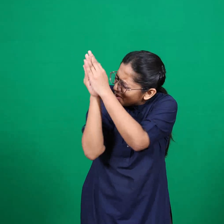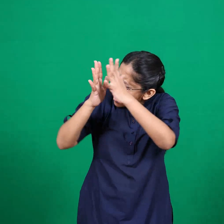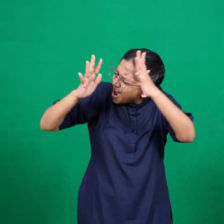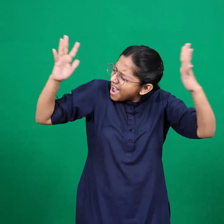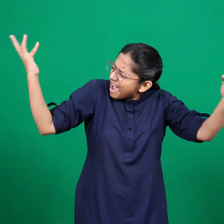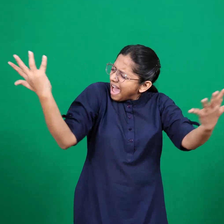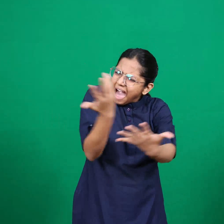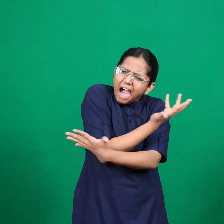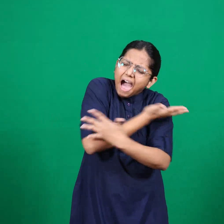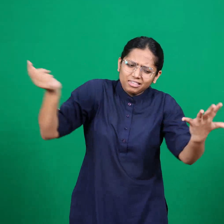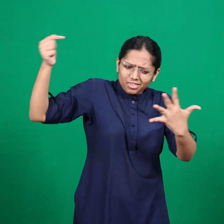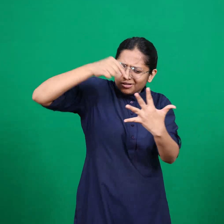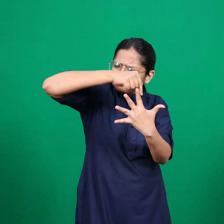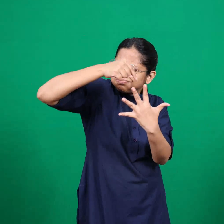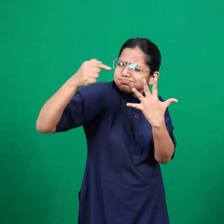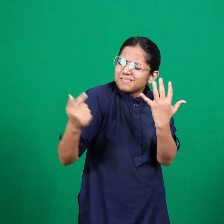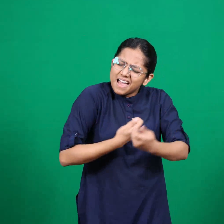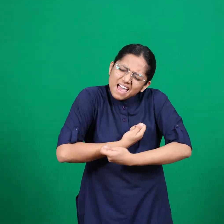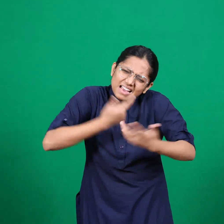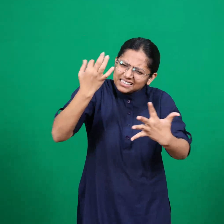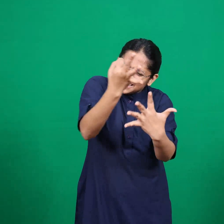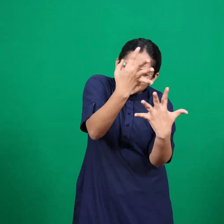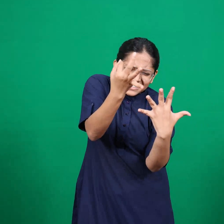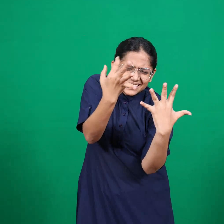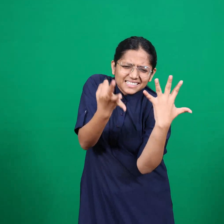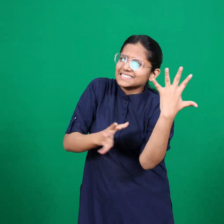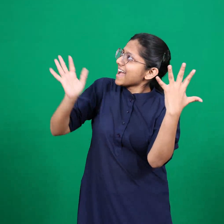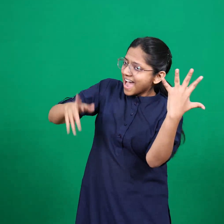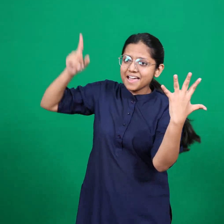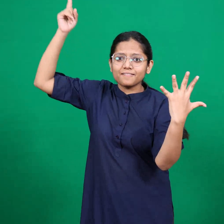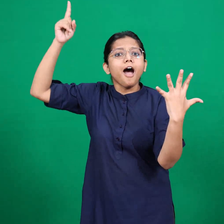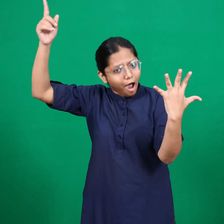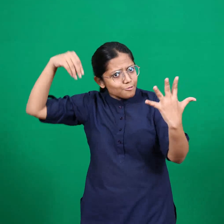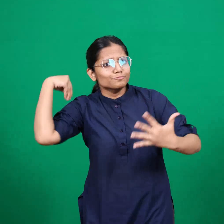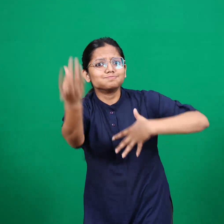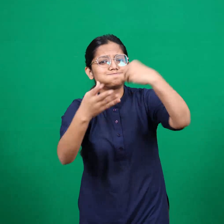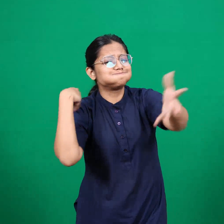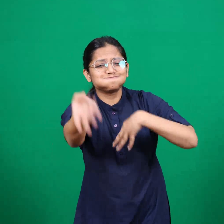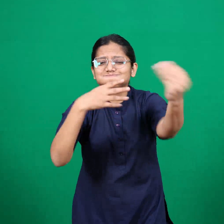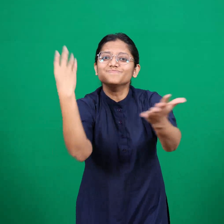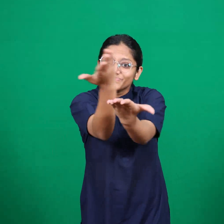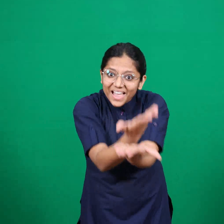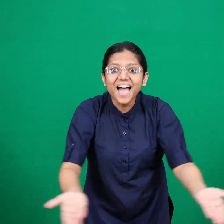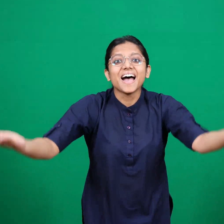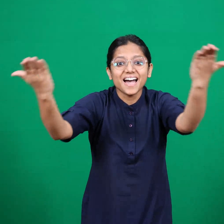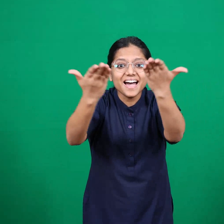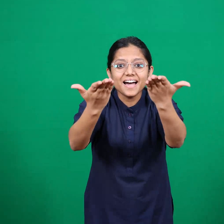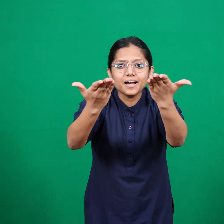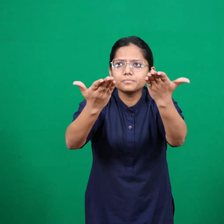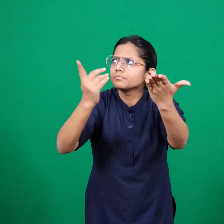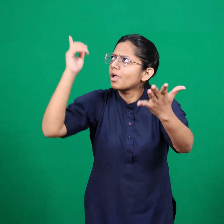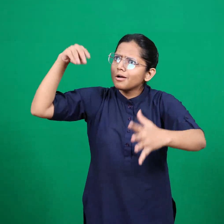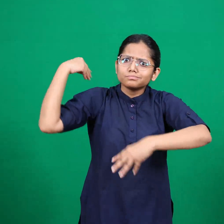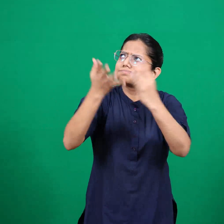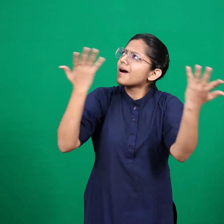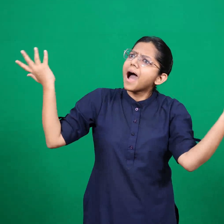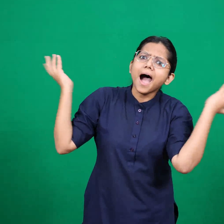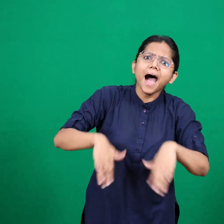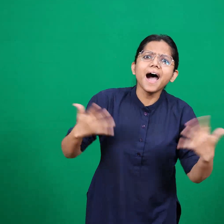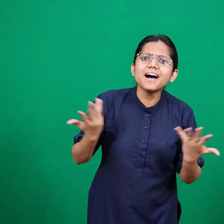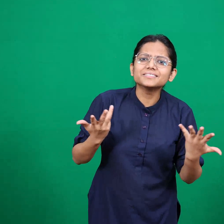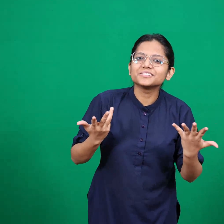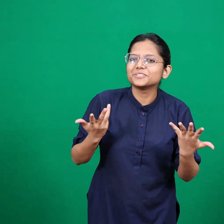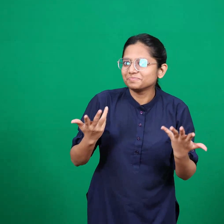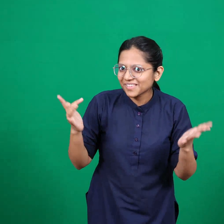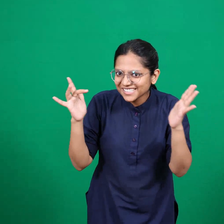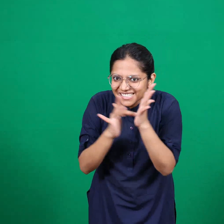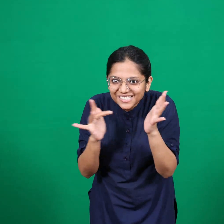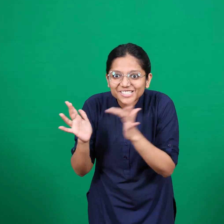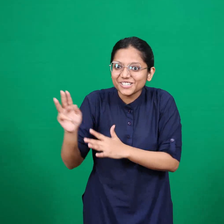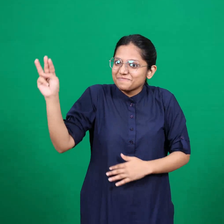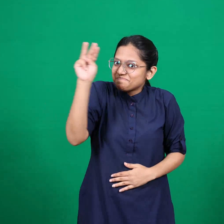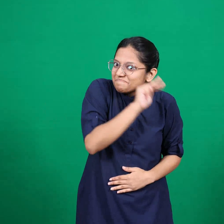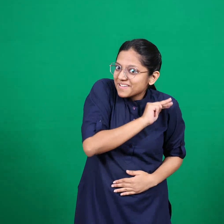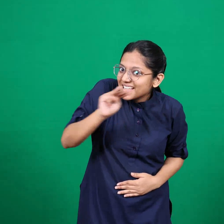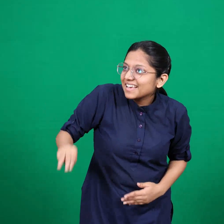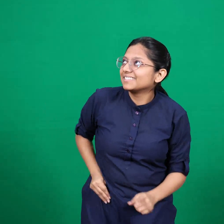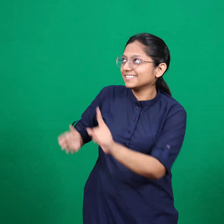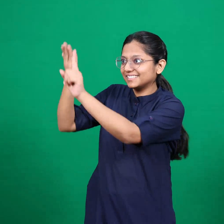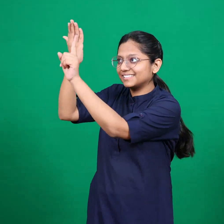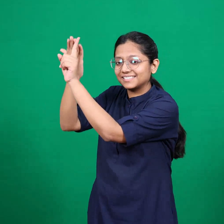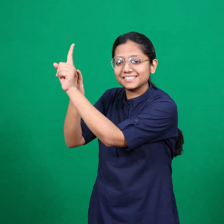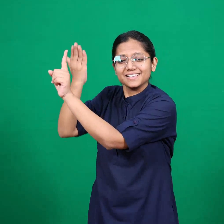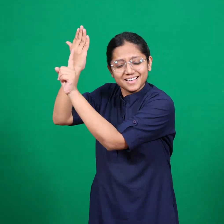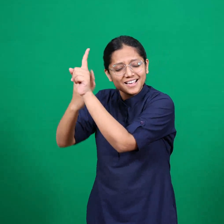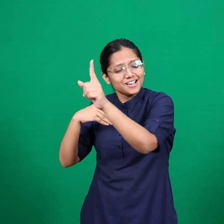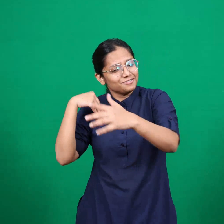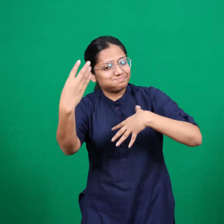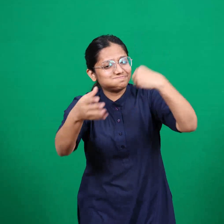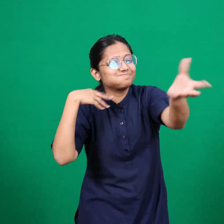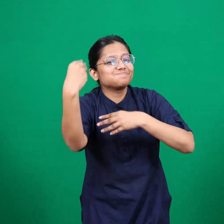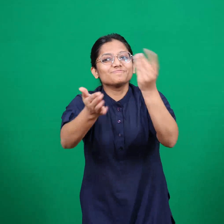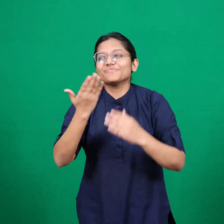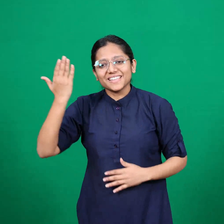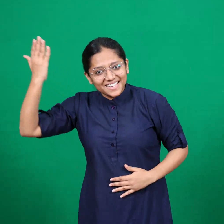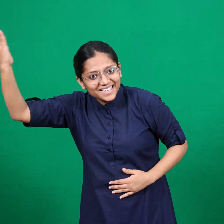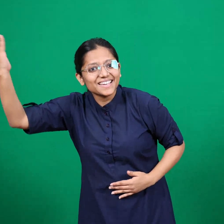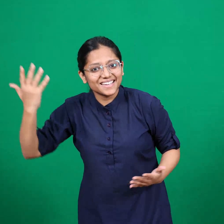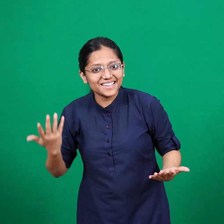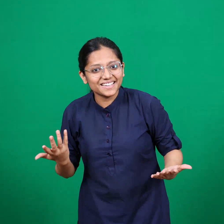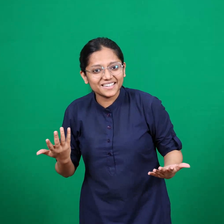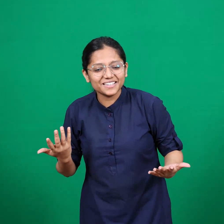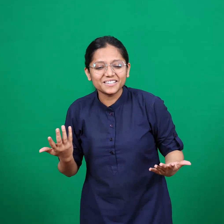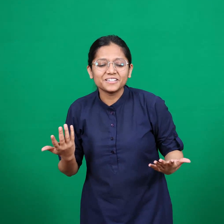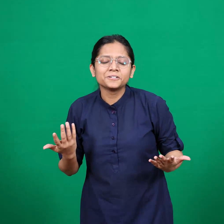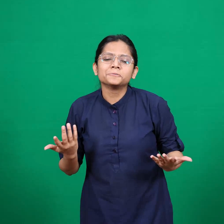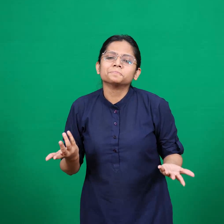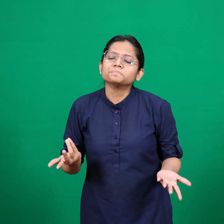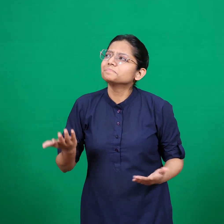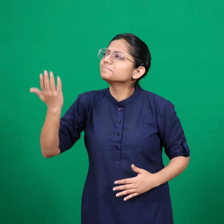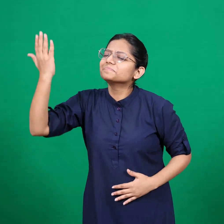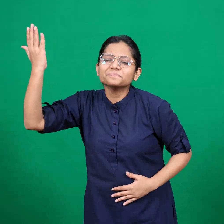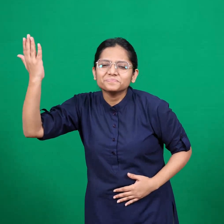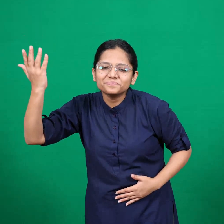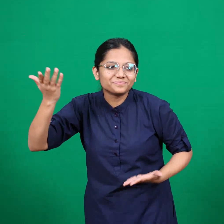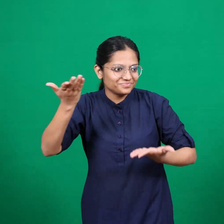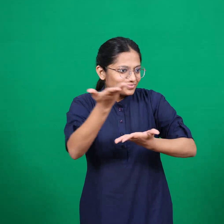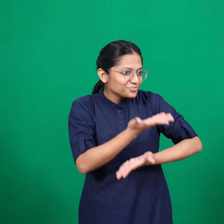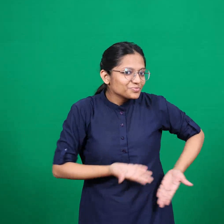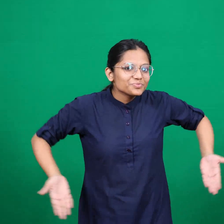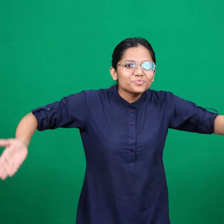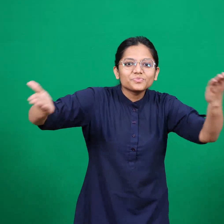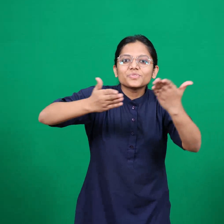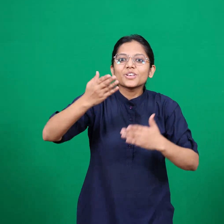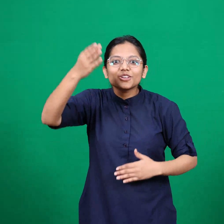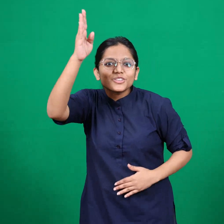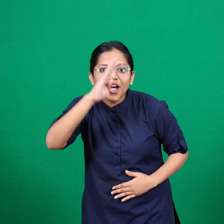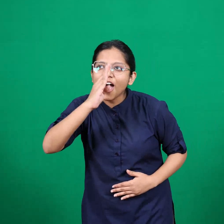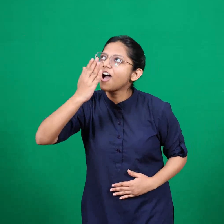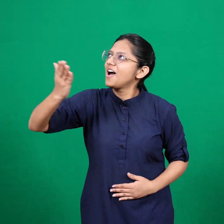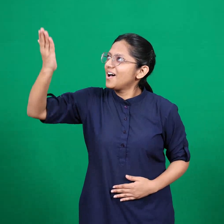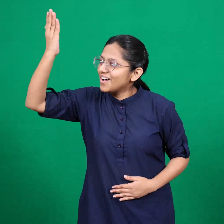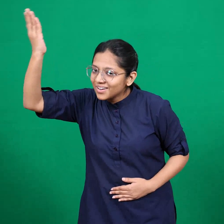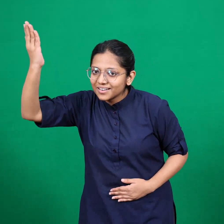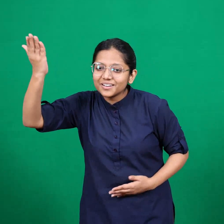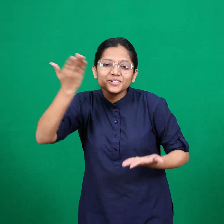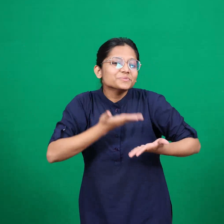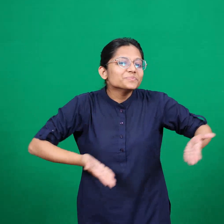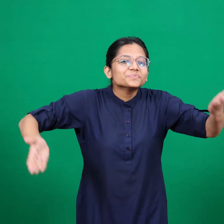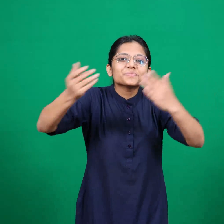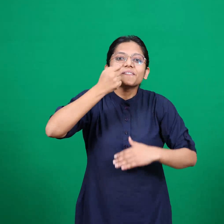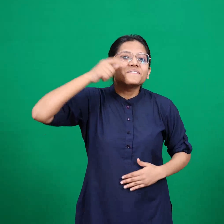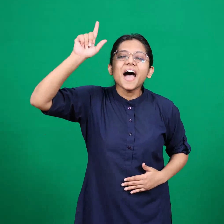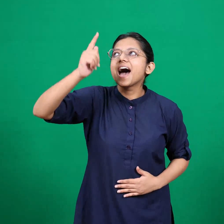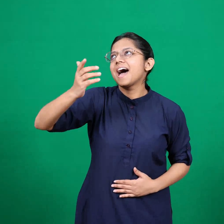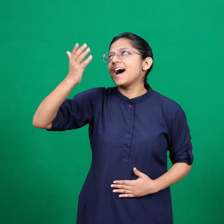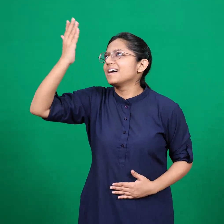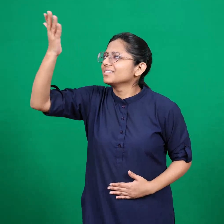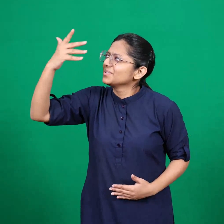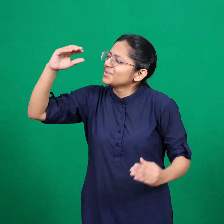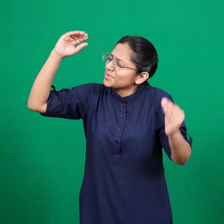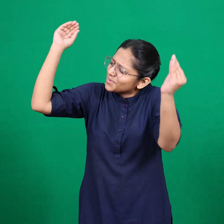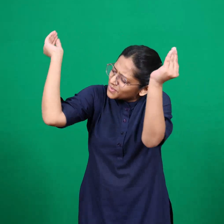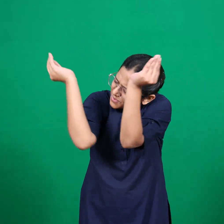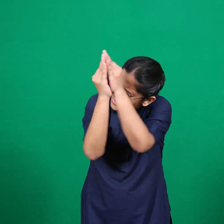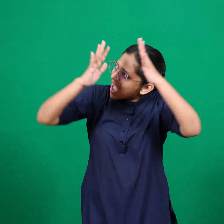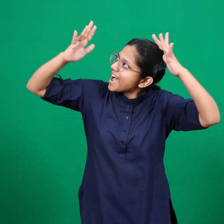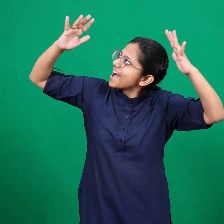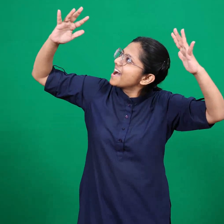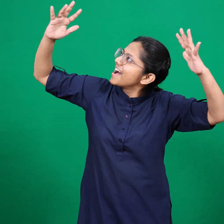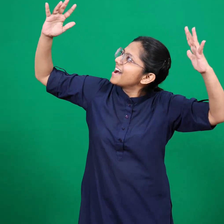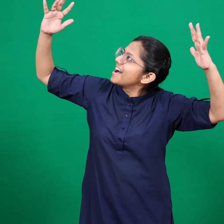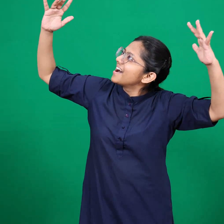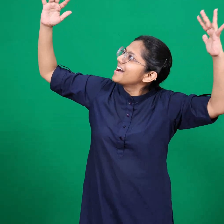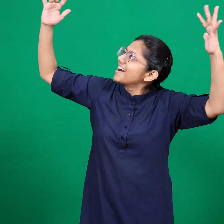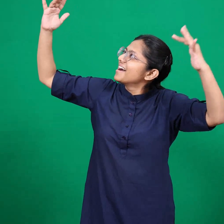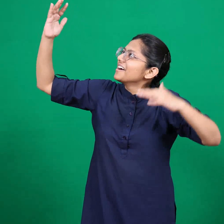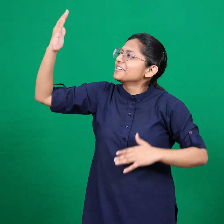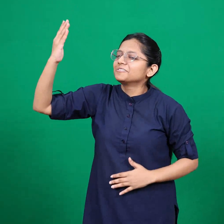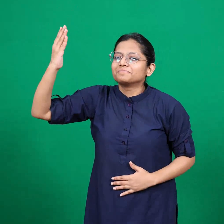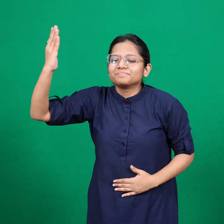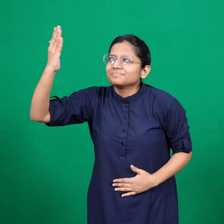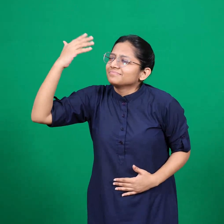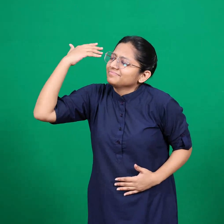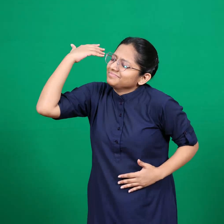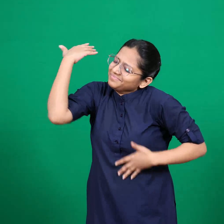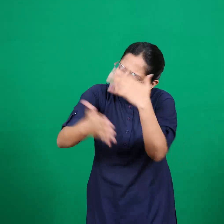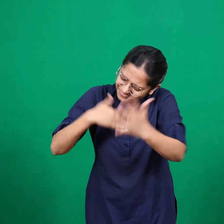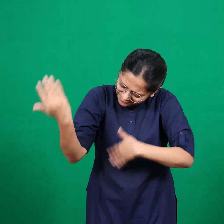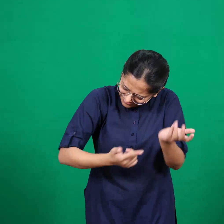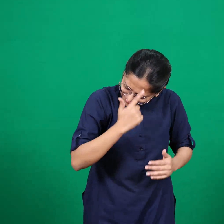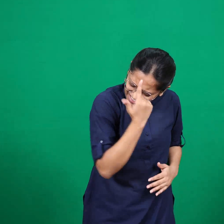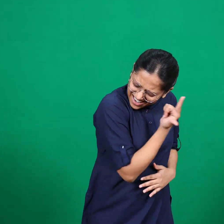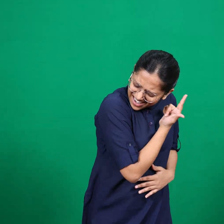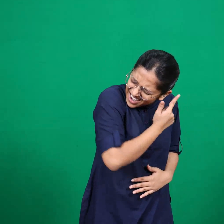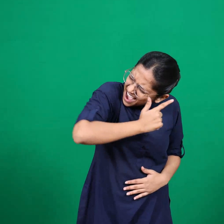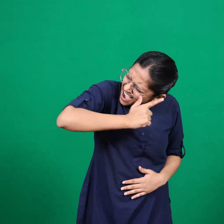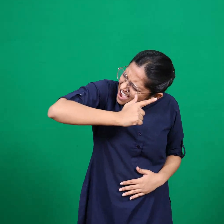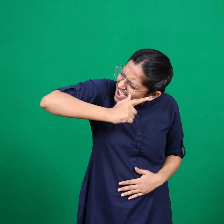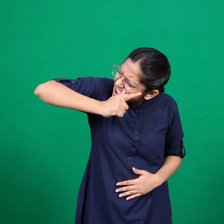And my God will supply all your needs according to His glorious riches in Christ Jesus.